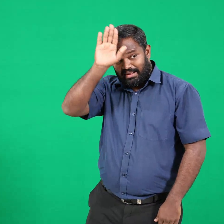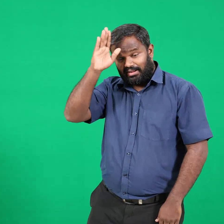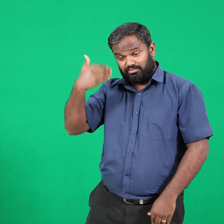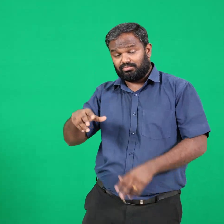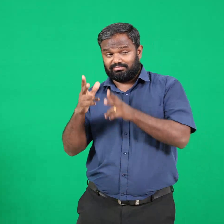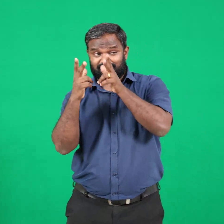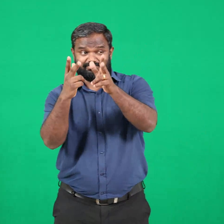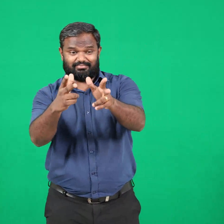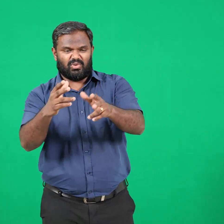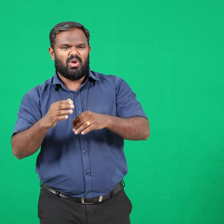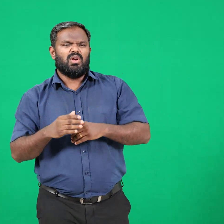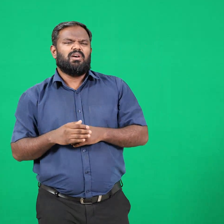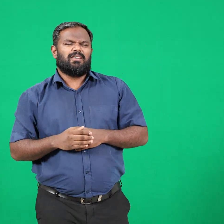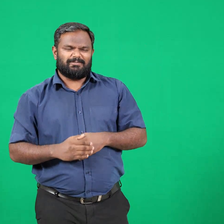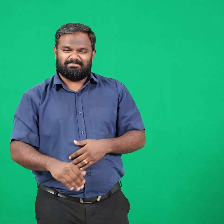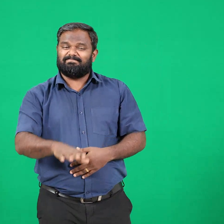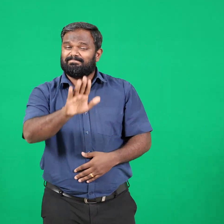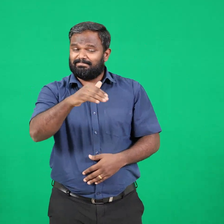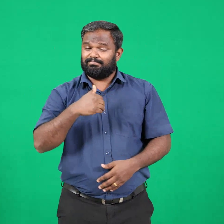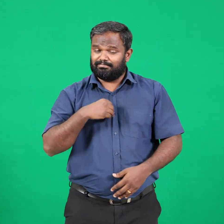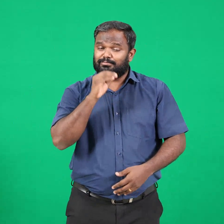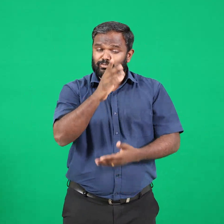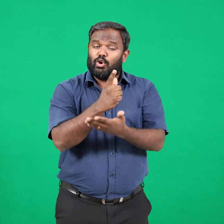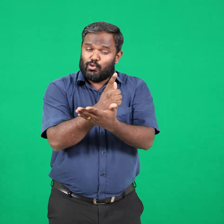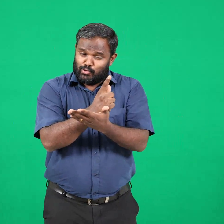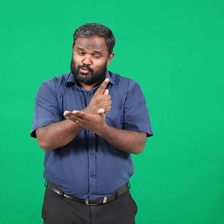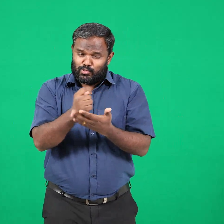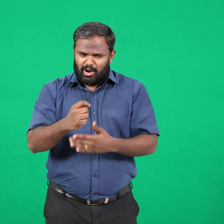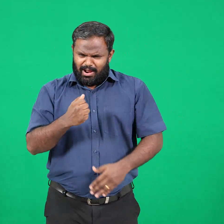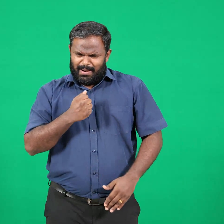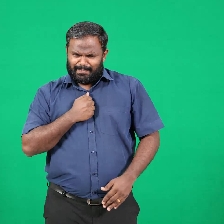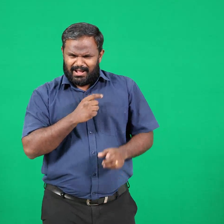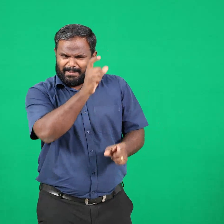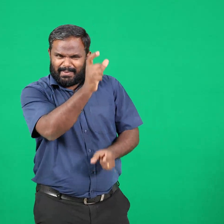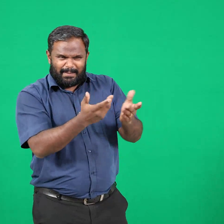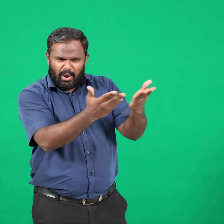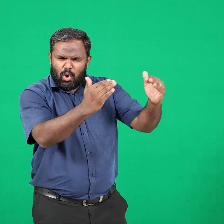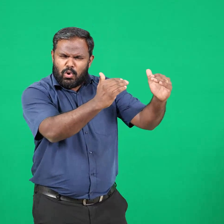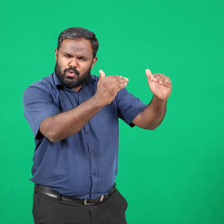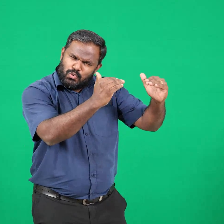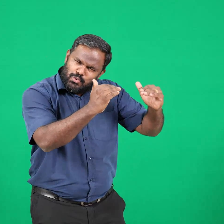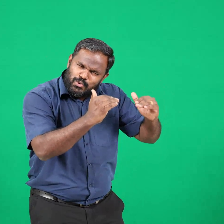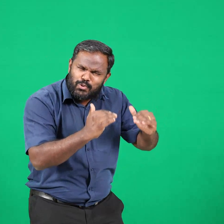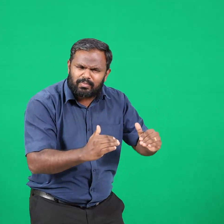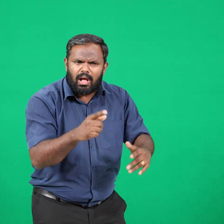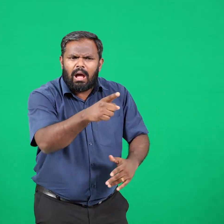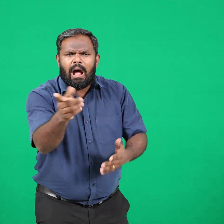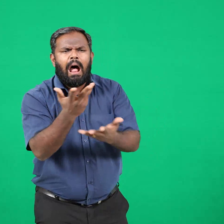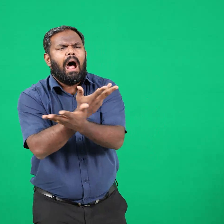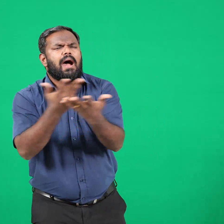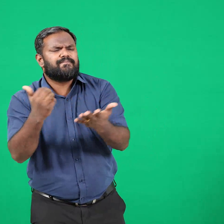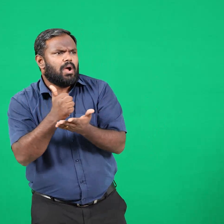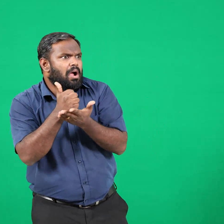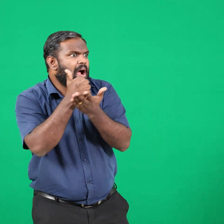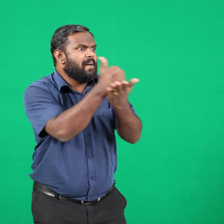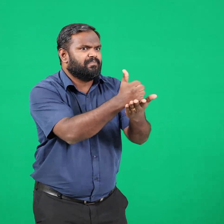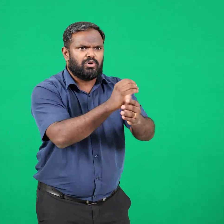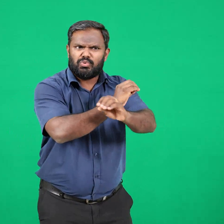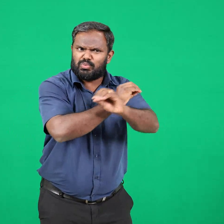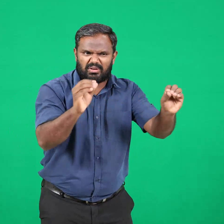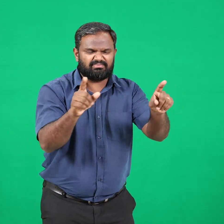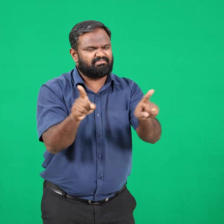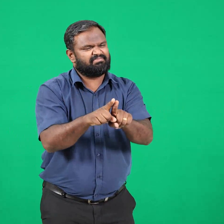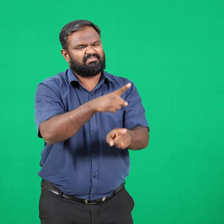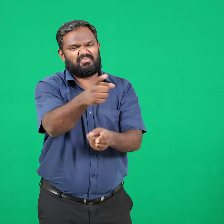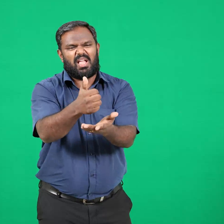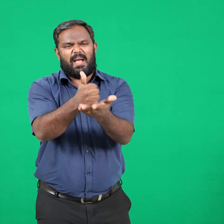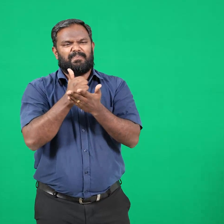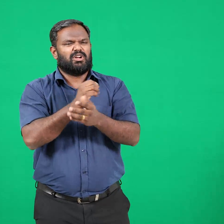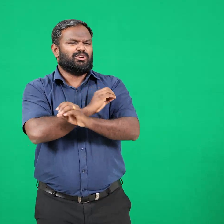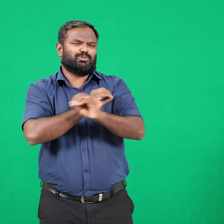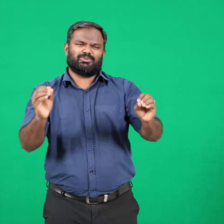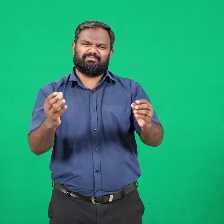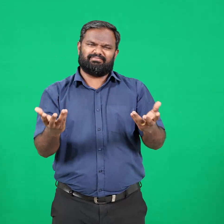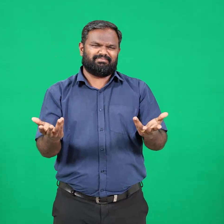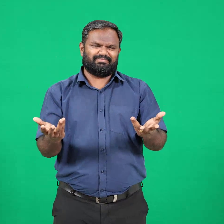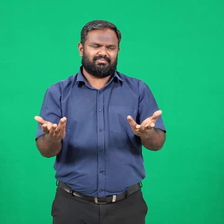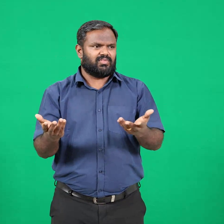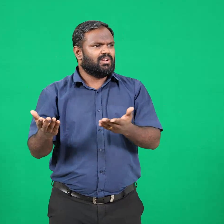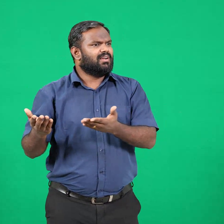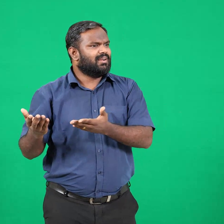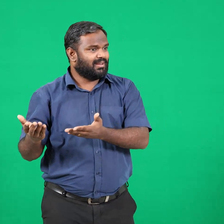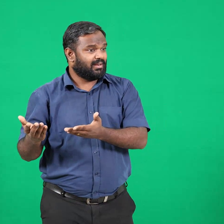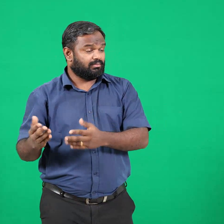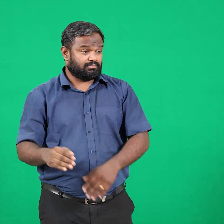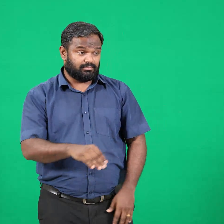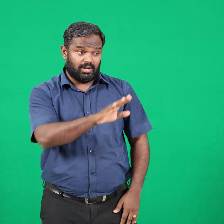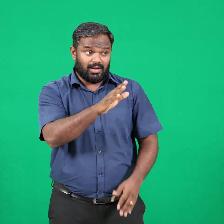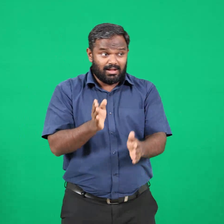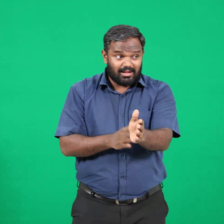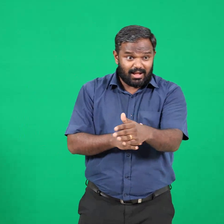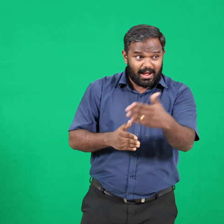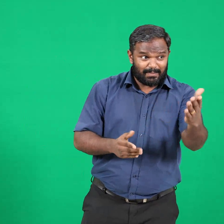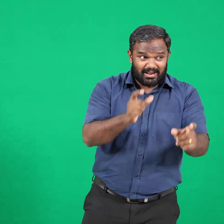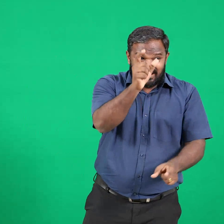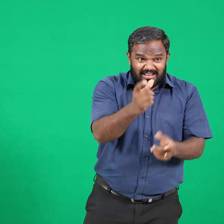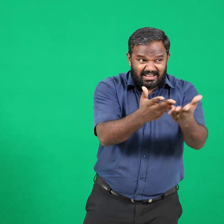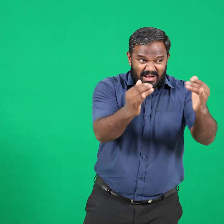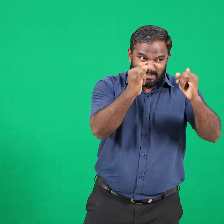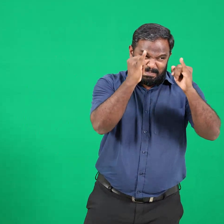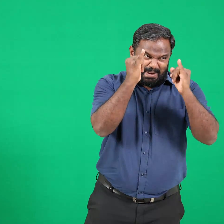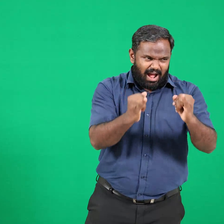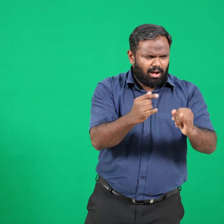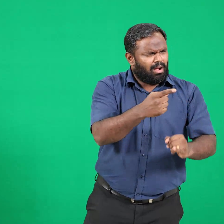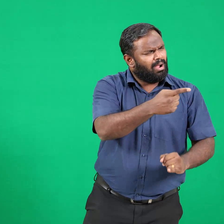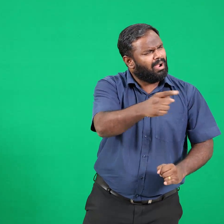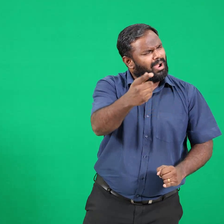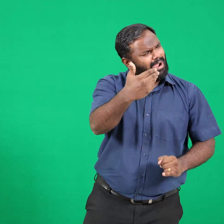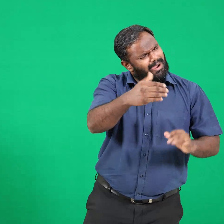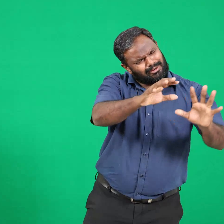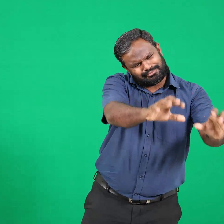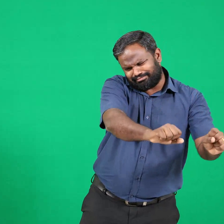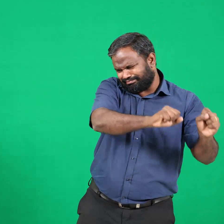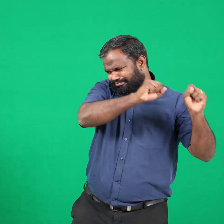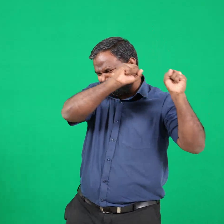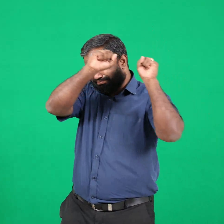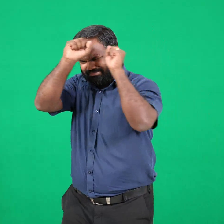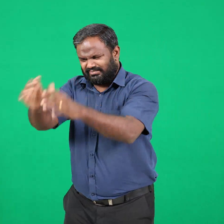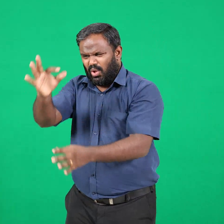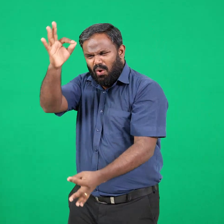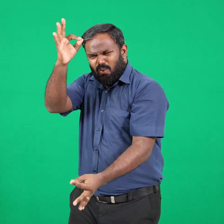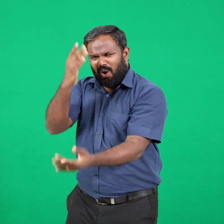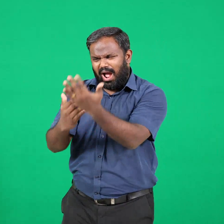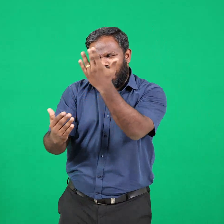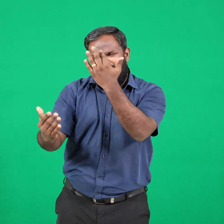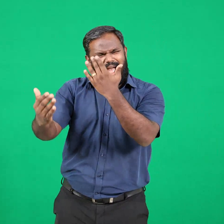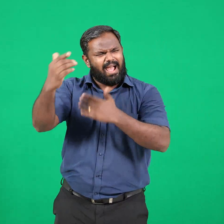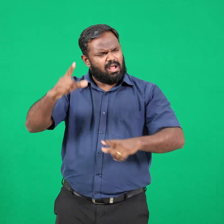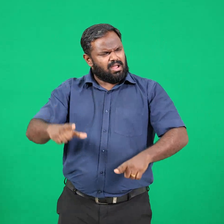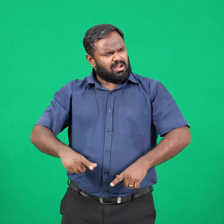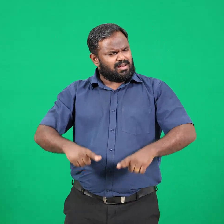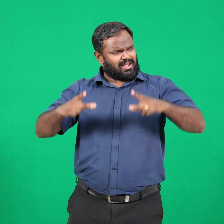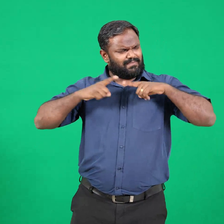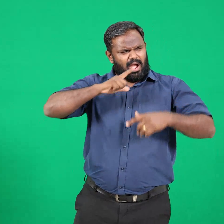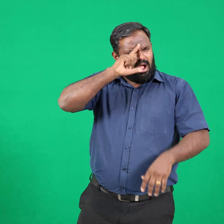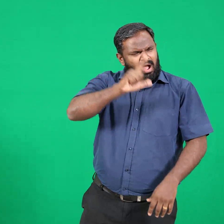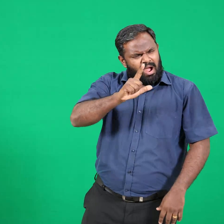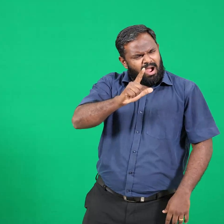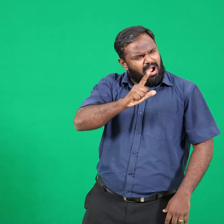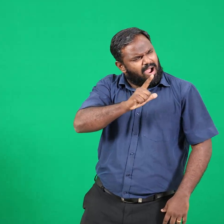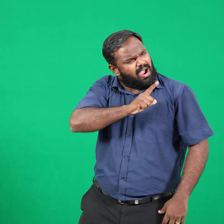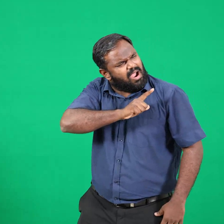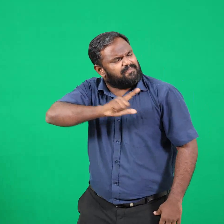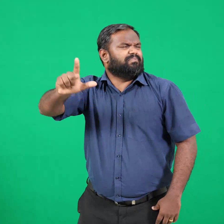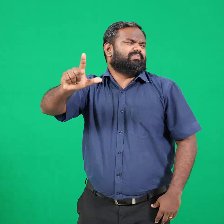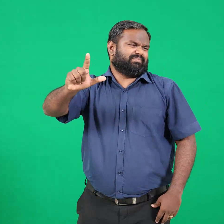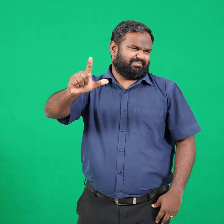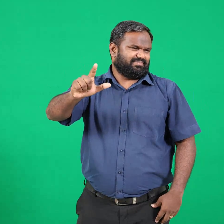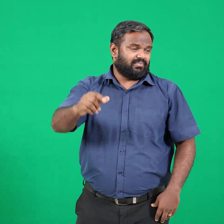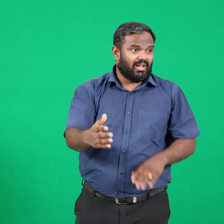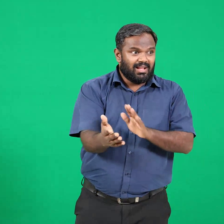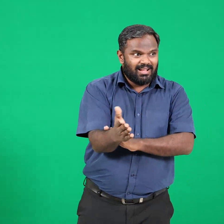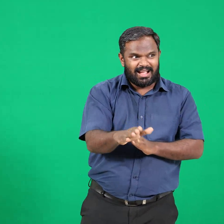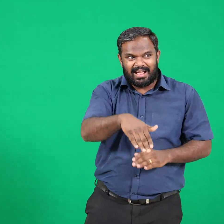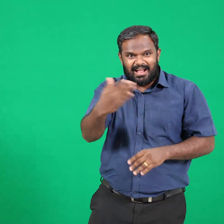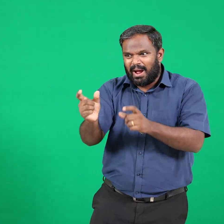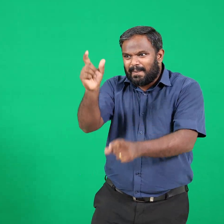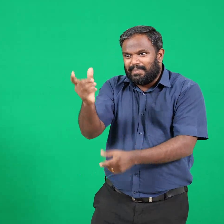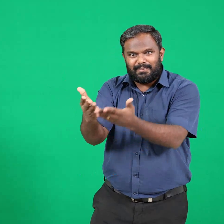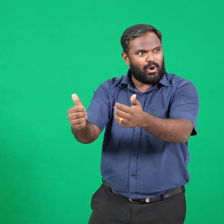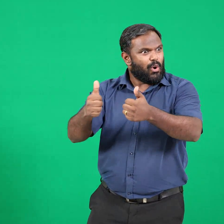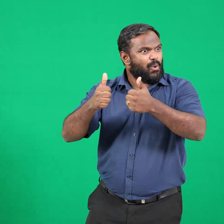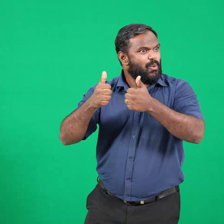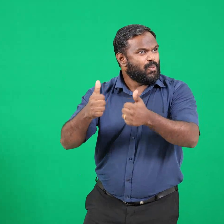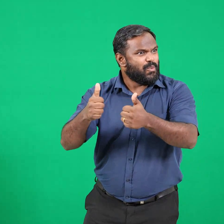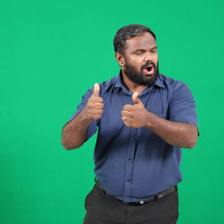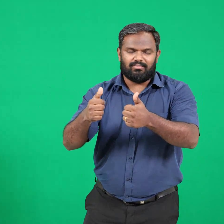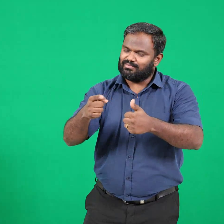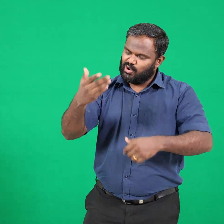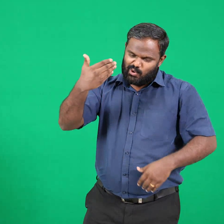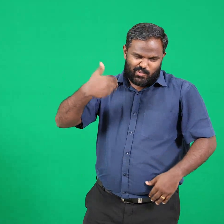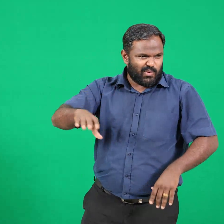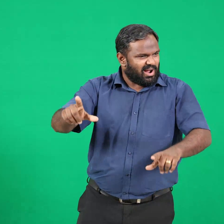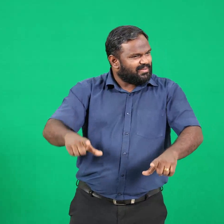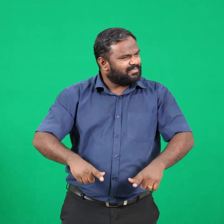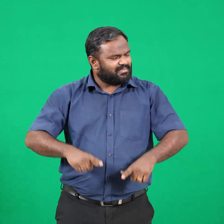Then the King will answer, ' Truly I tell you, whatever you did not do for one of the least of these, you did not do for Me.'